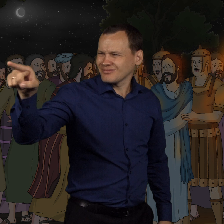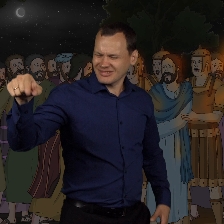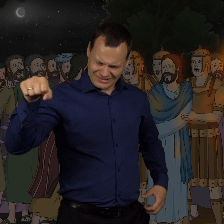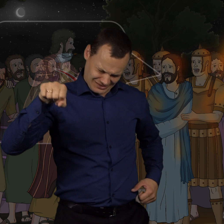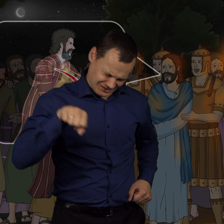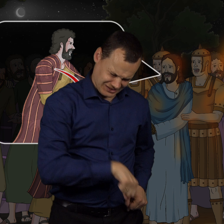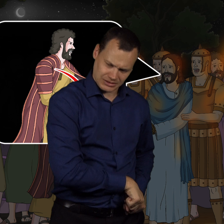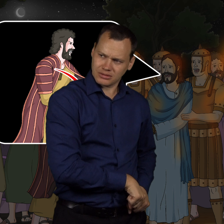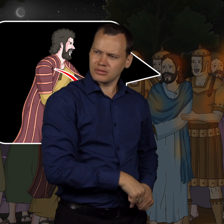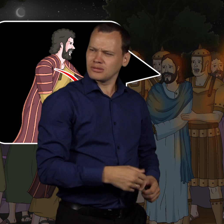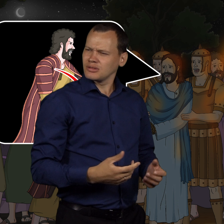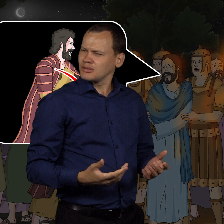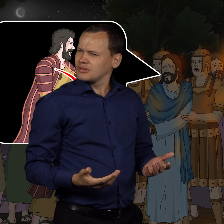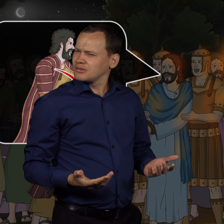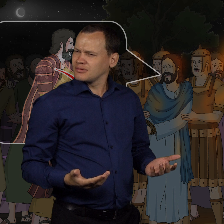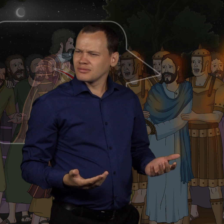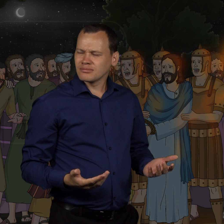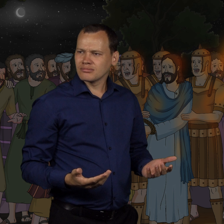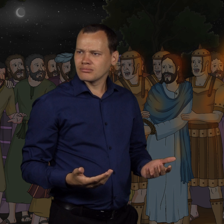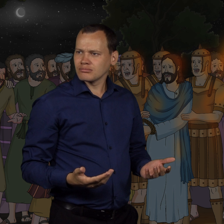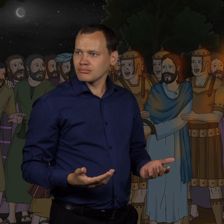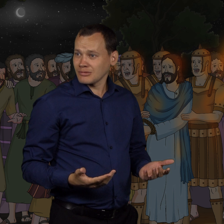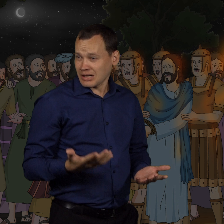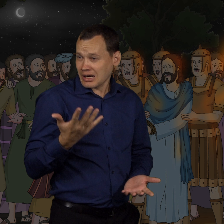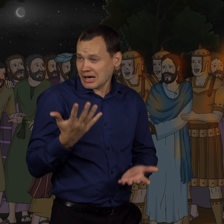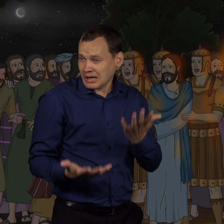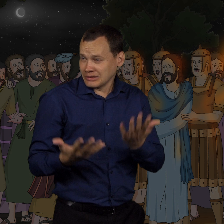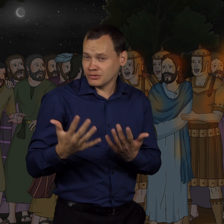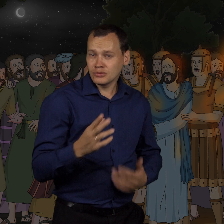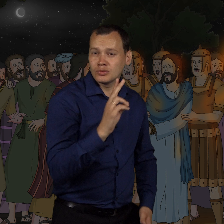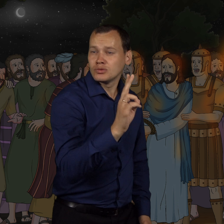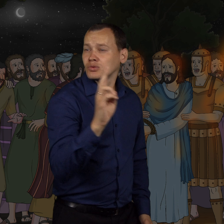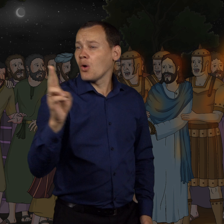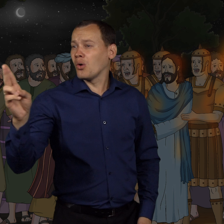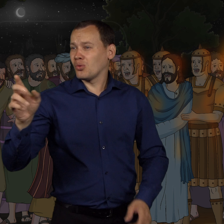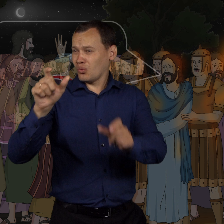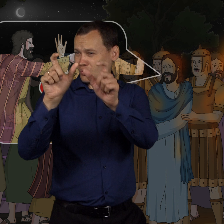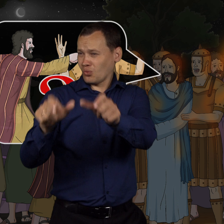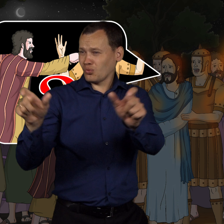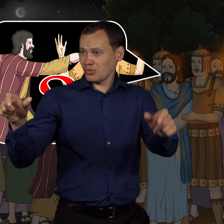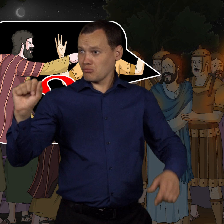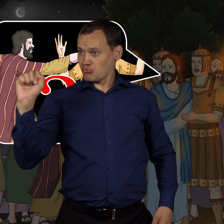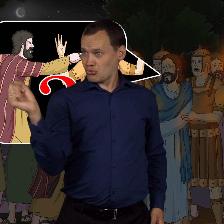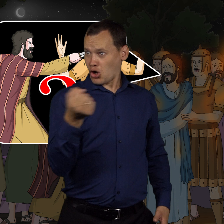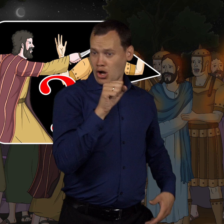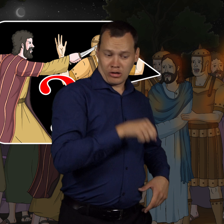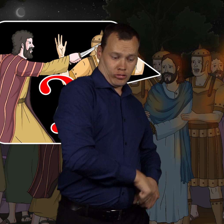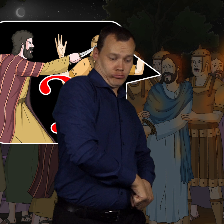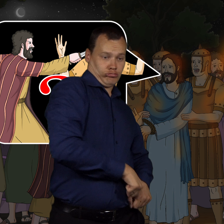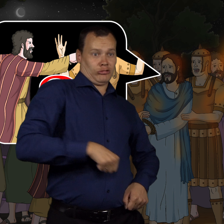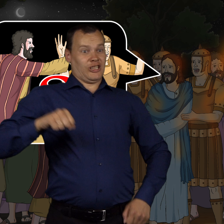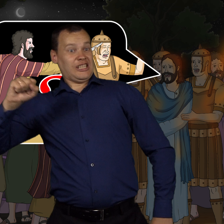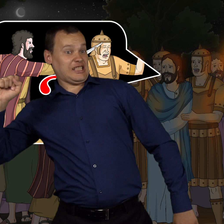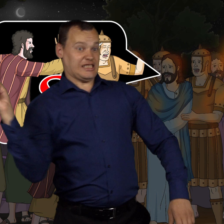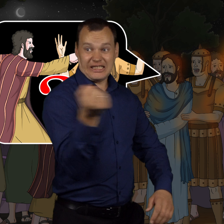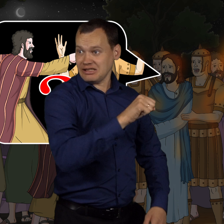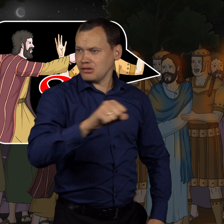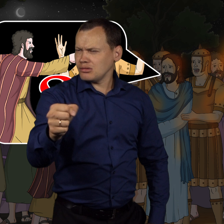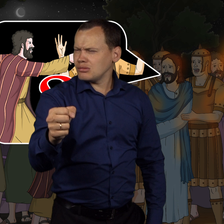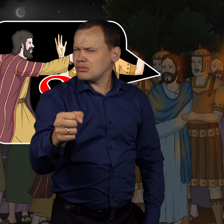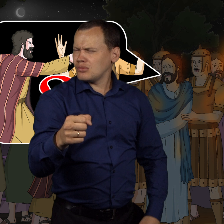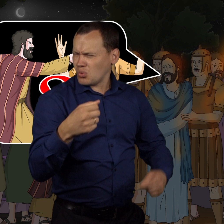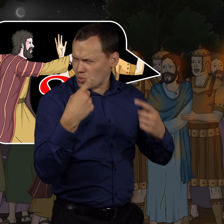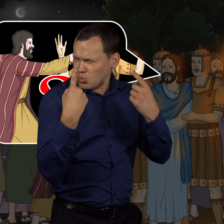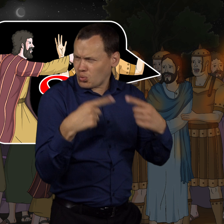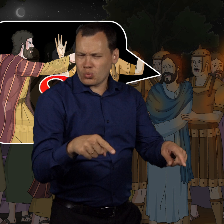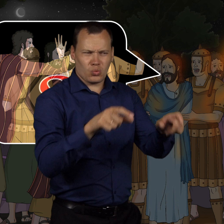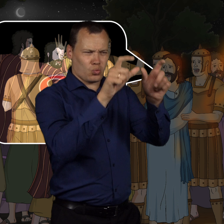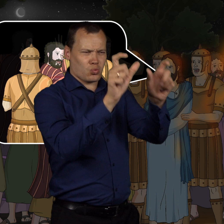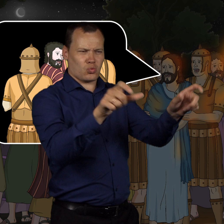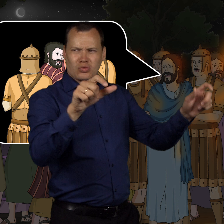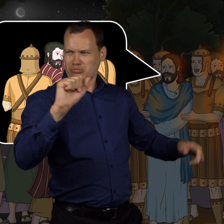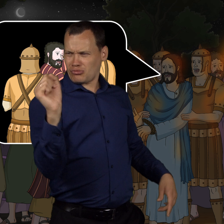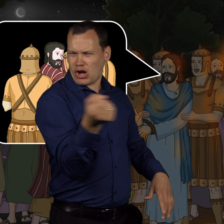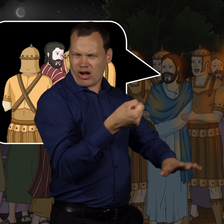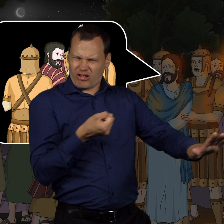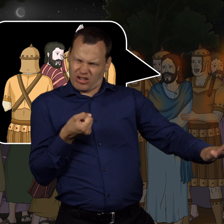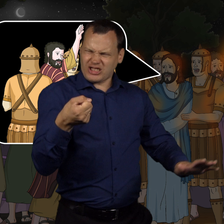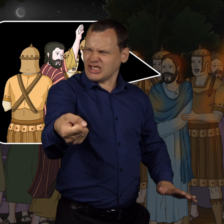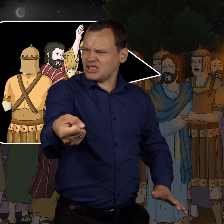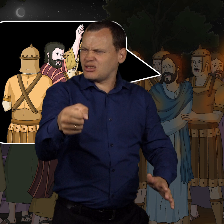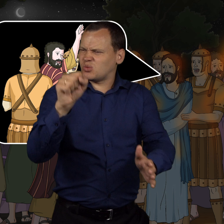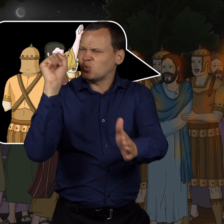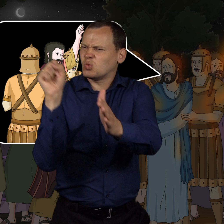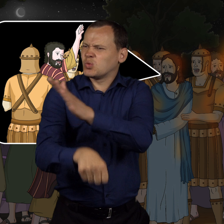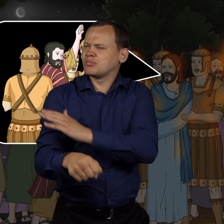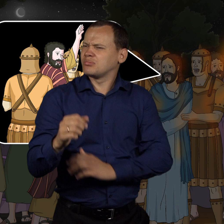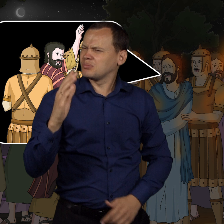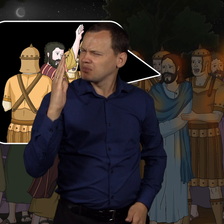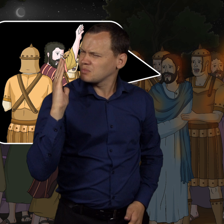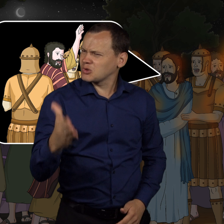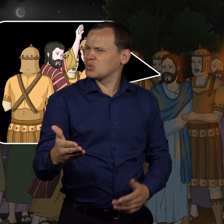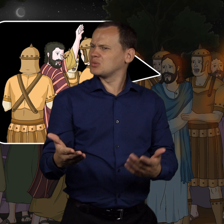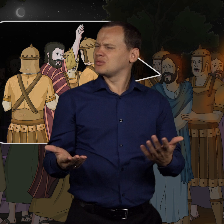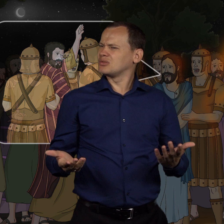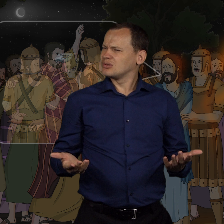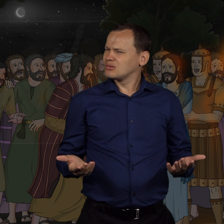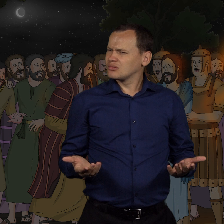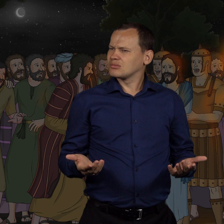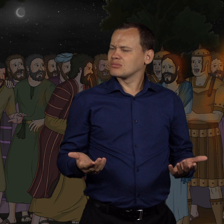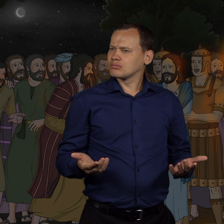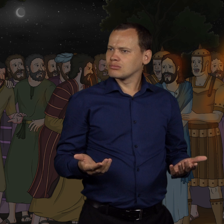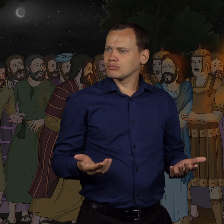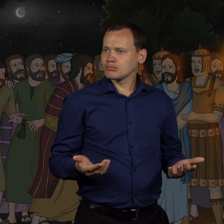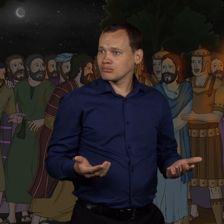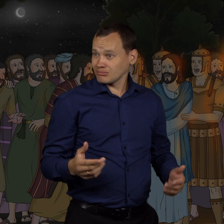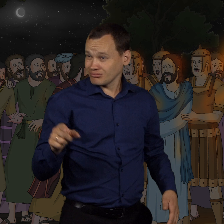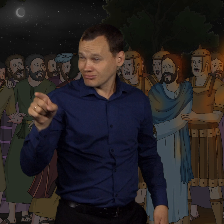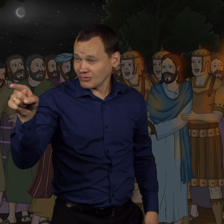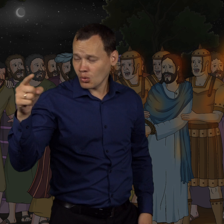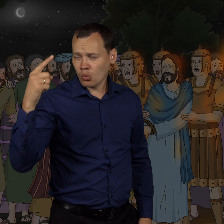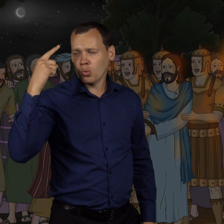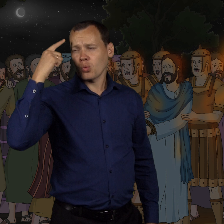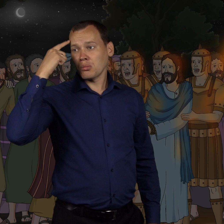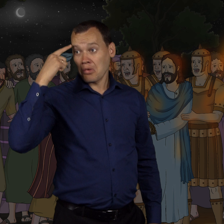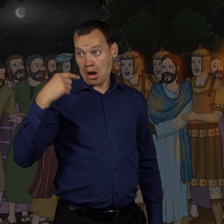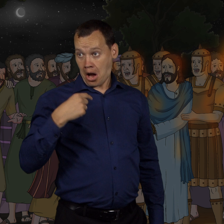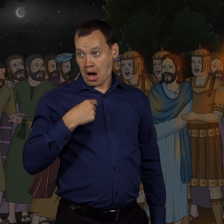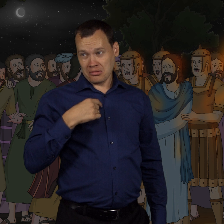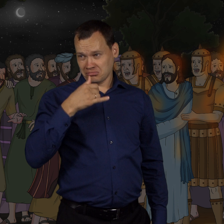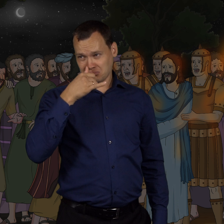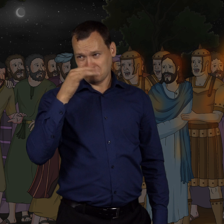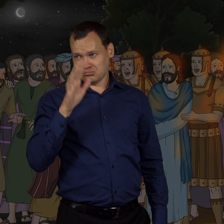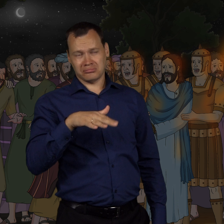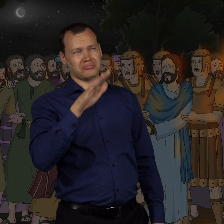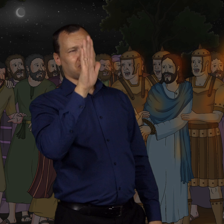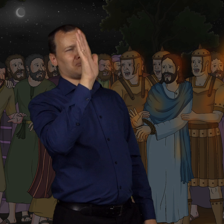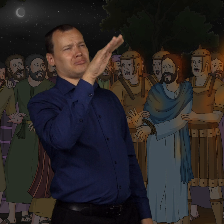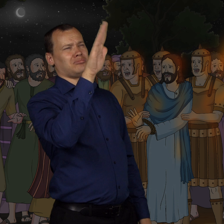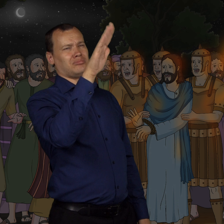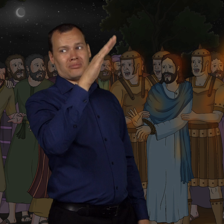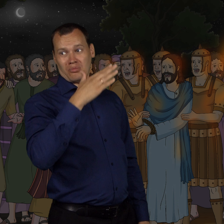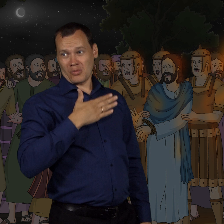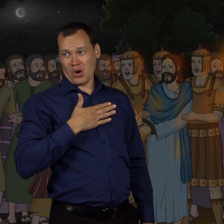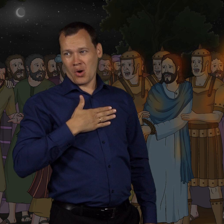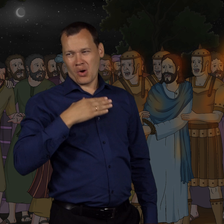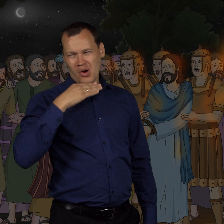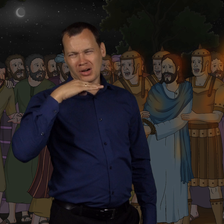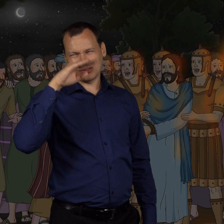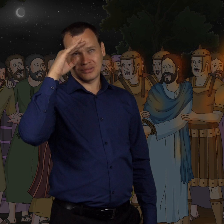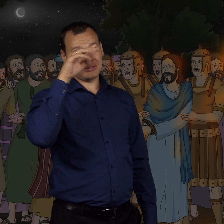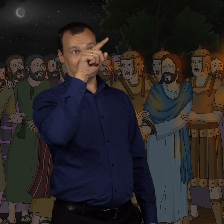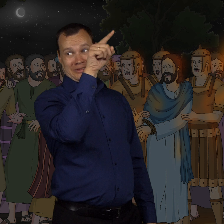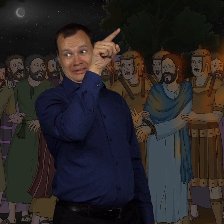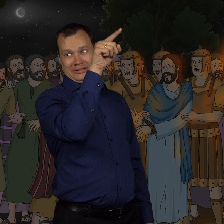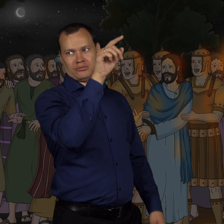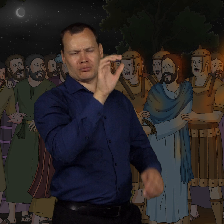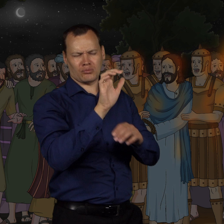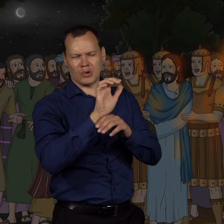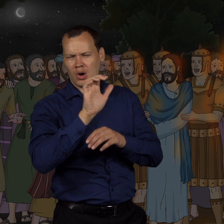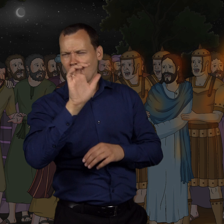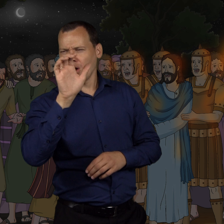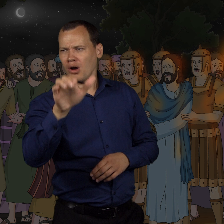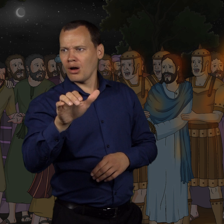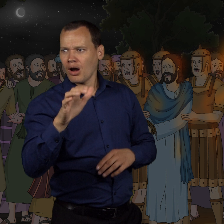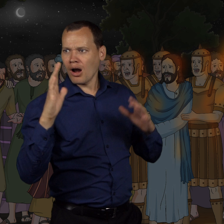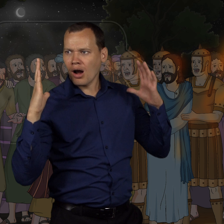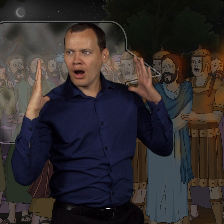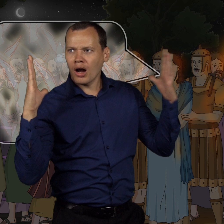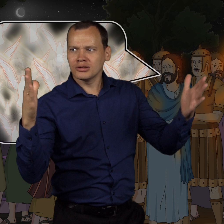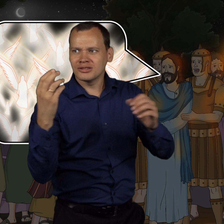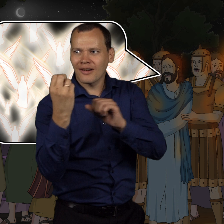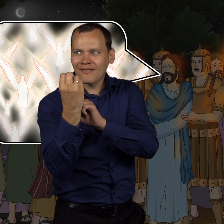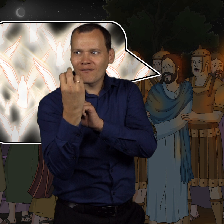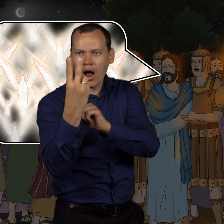“Put your sword back in its place,” Jesus said to him. “For all who draw the sword will die by the sword.